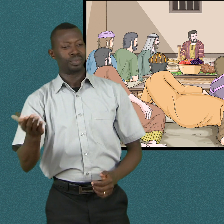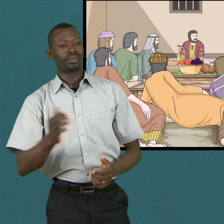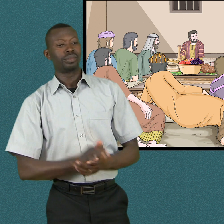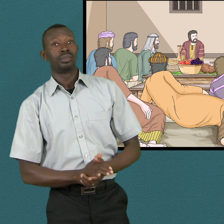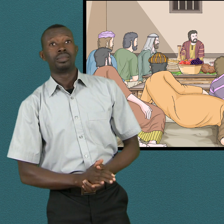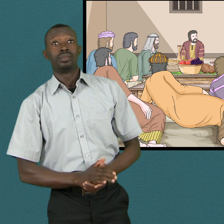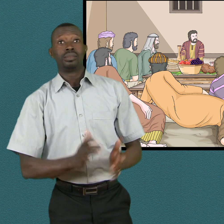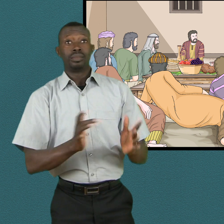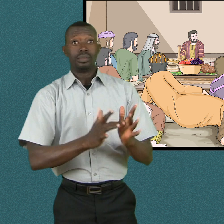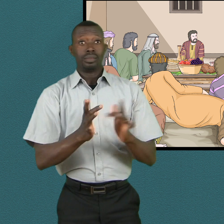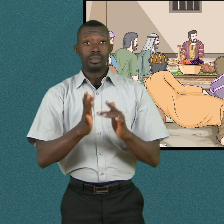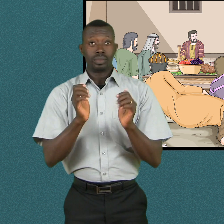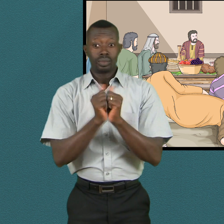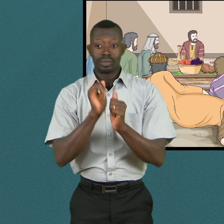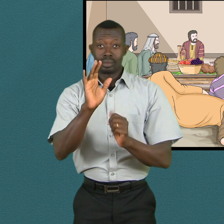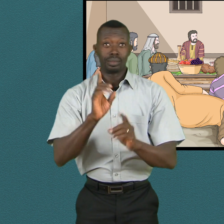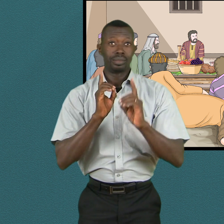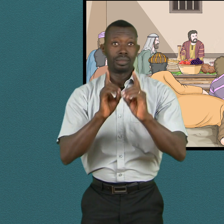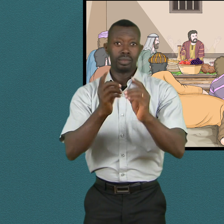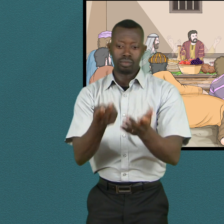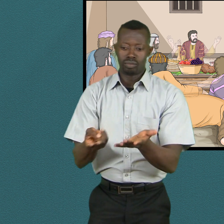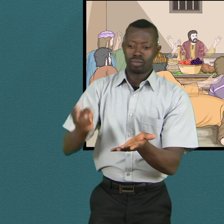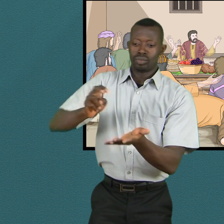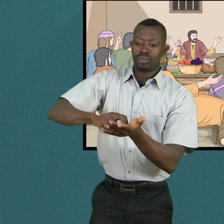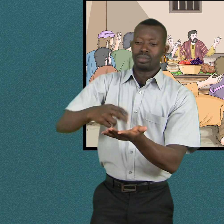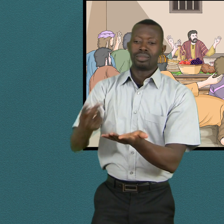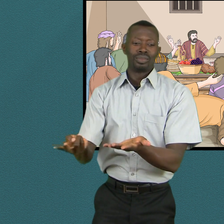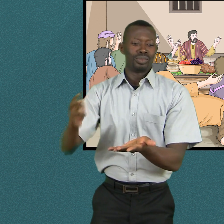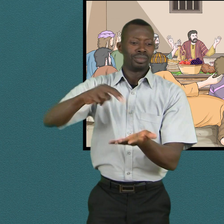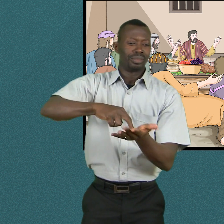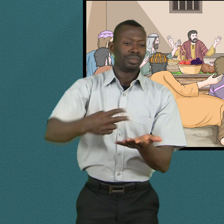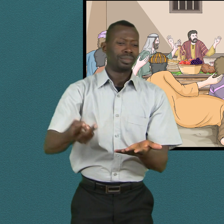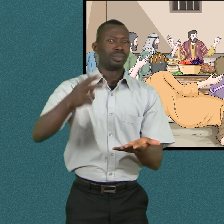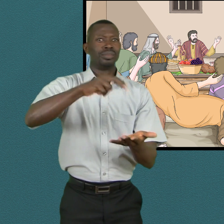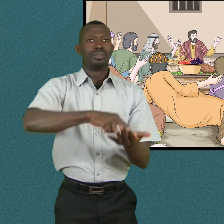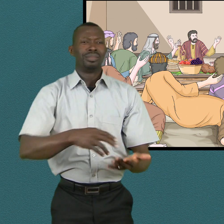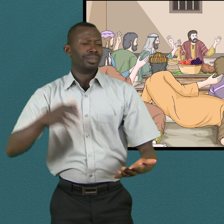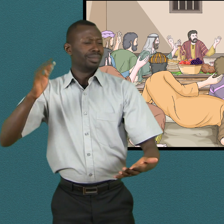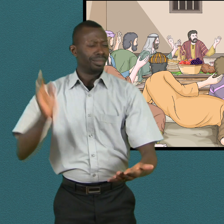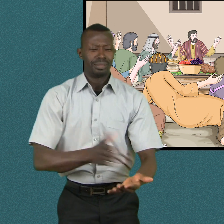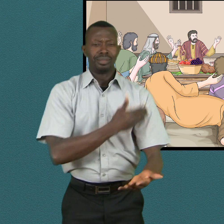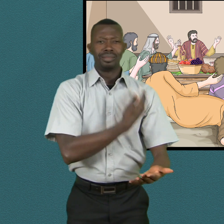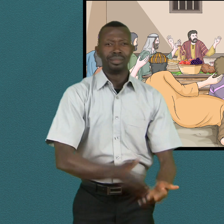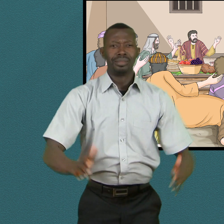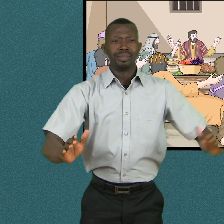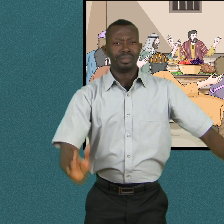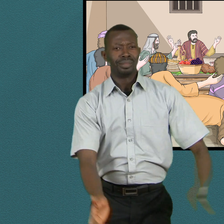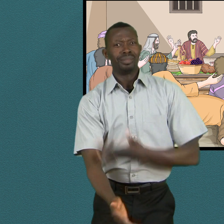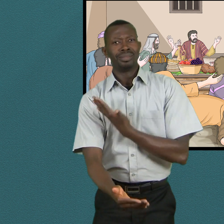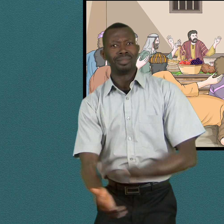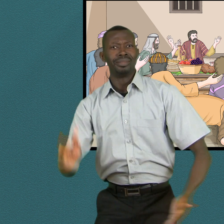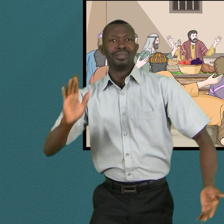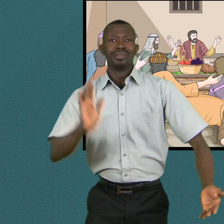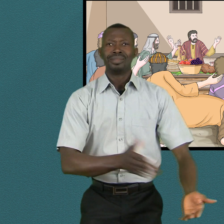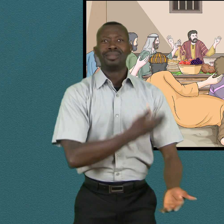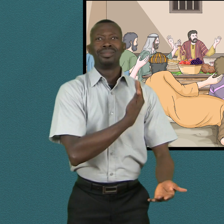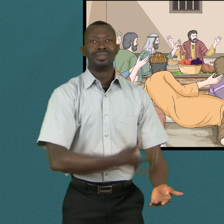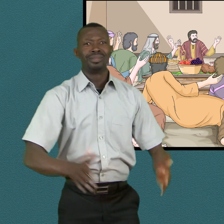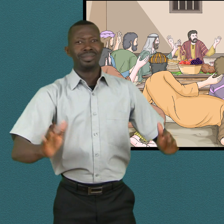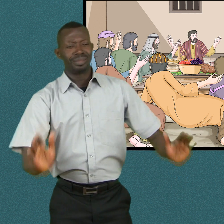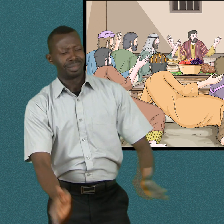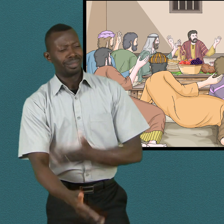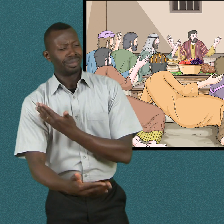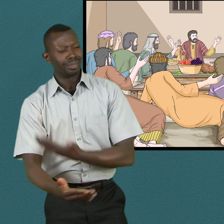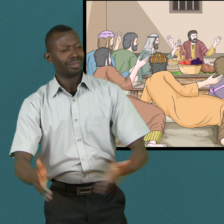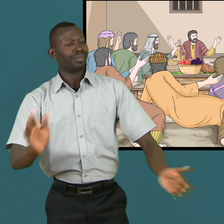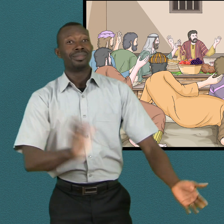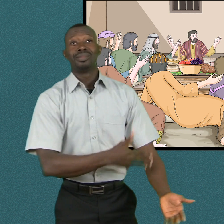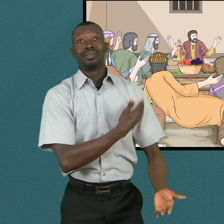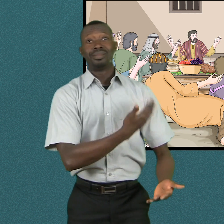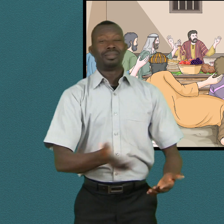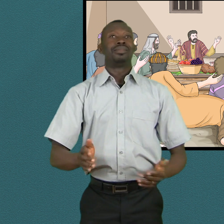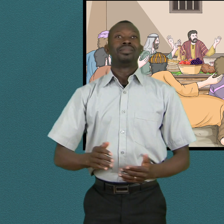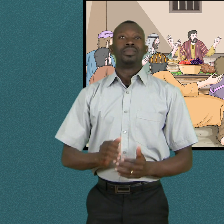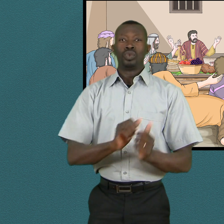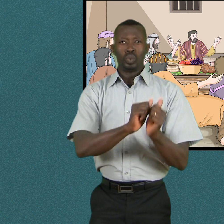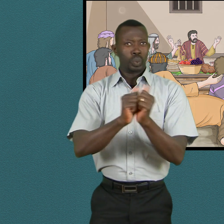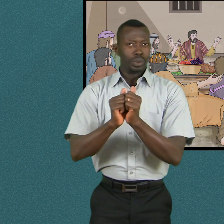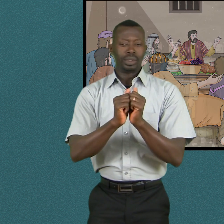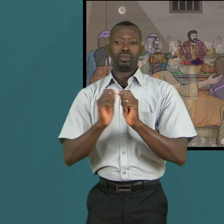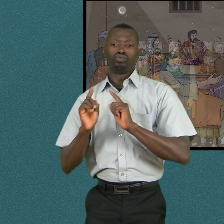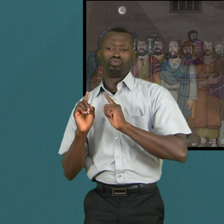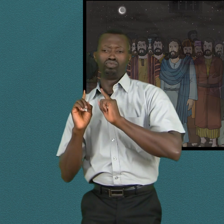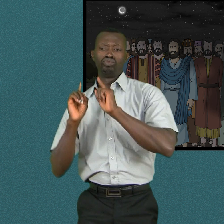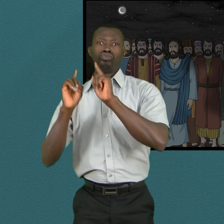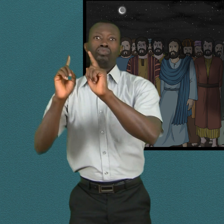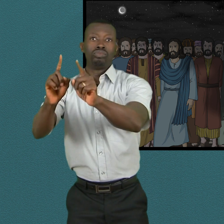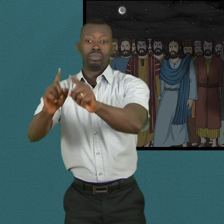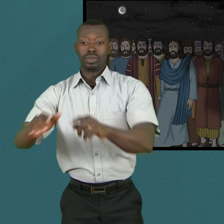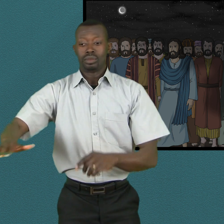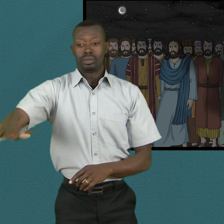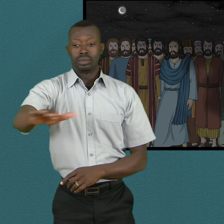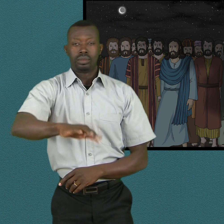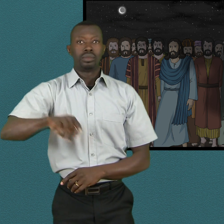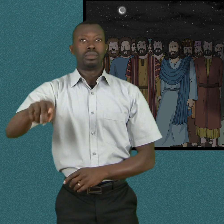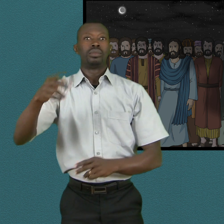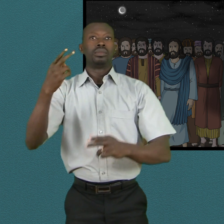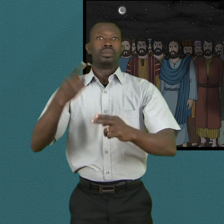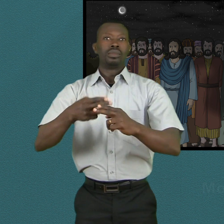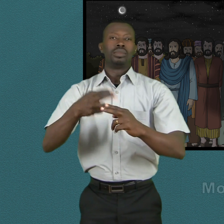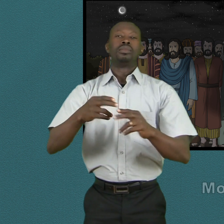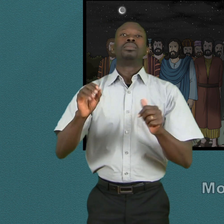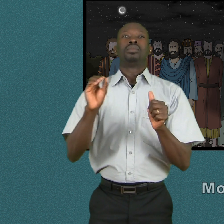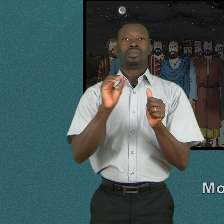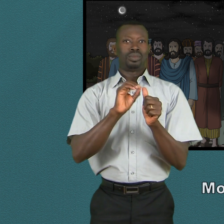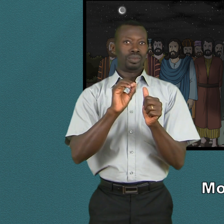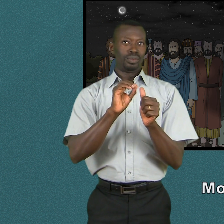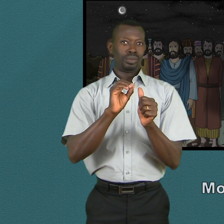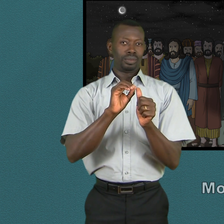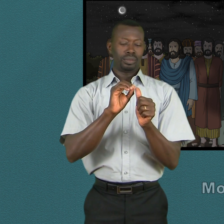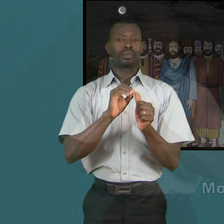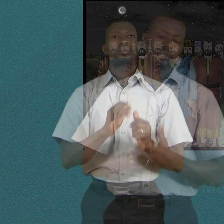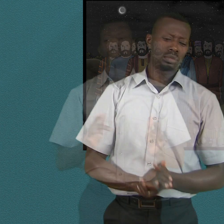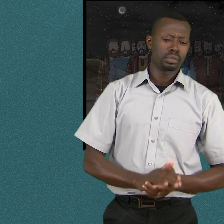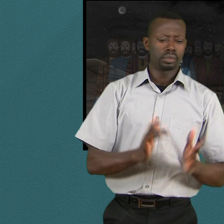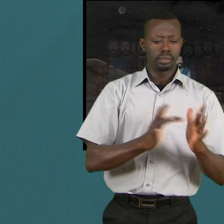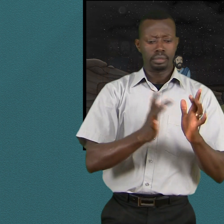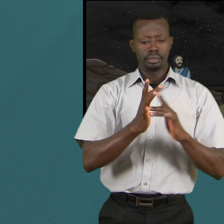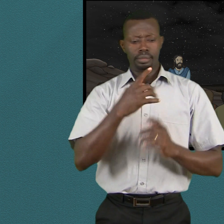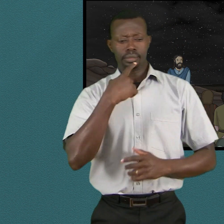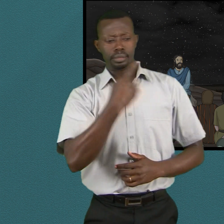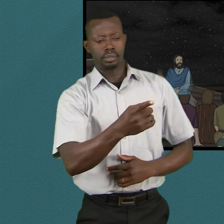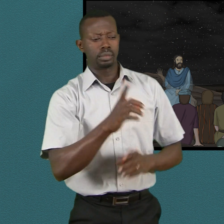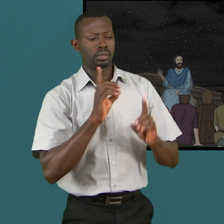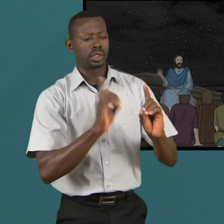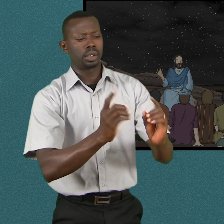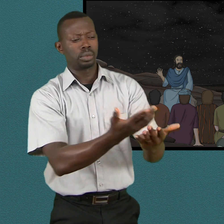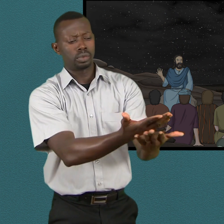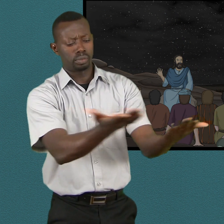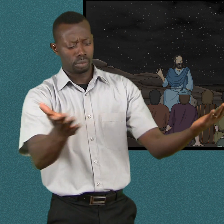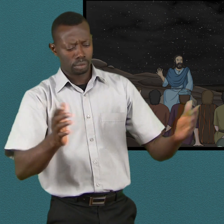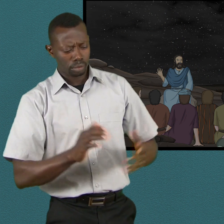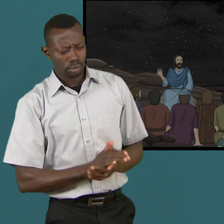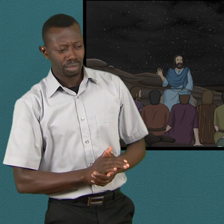And when they had sung a hymn, they went out to the Mount of Olives.